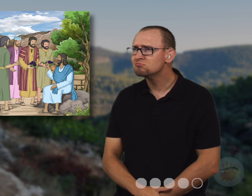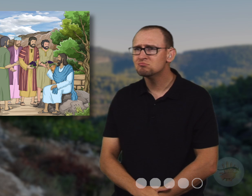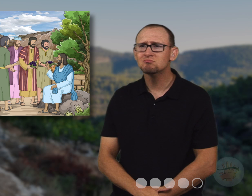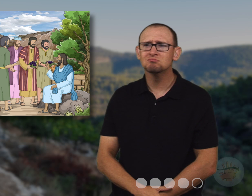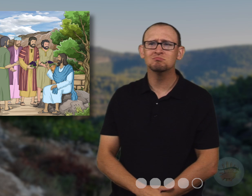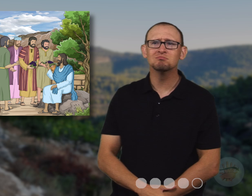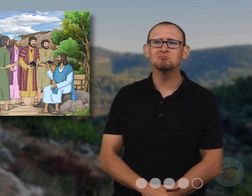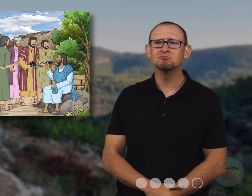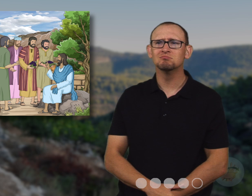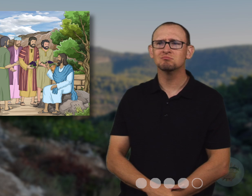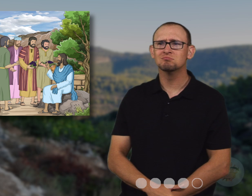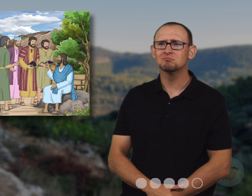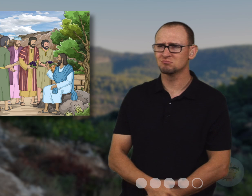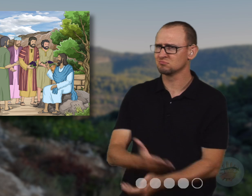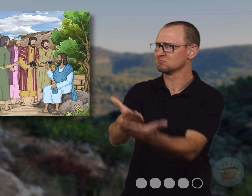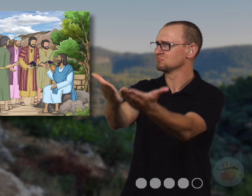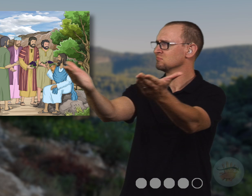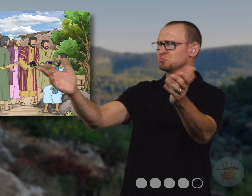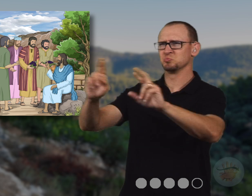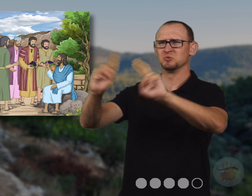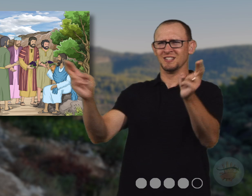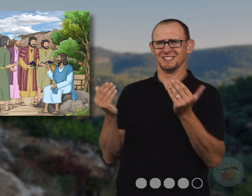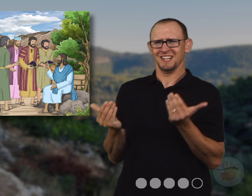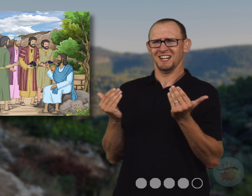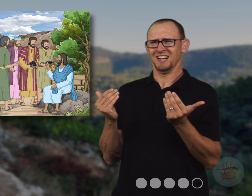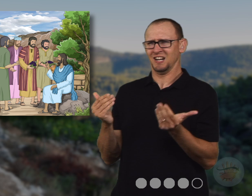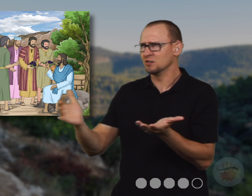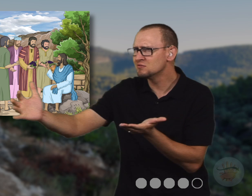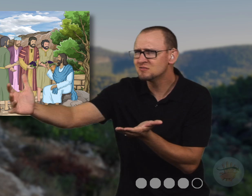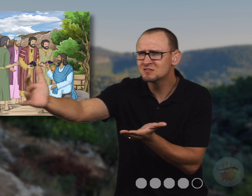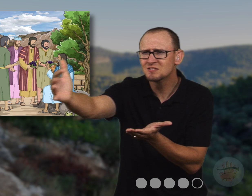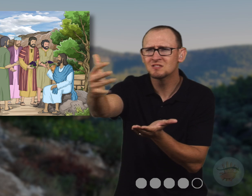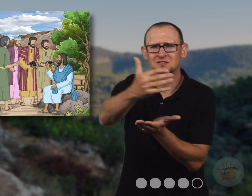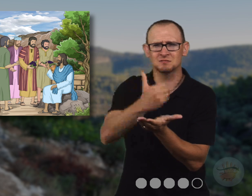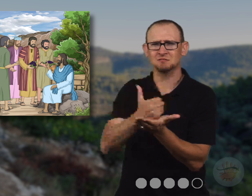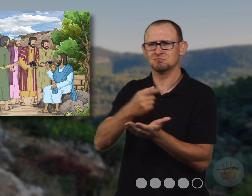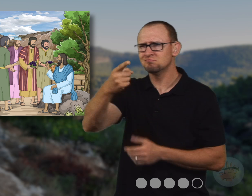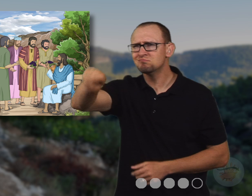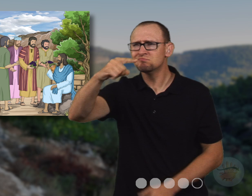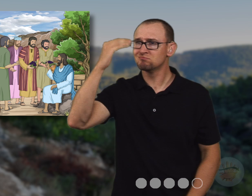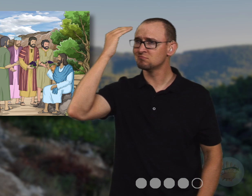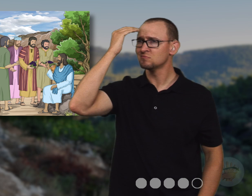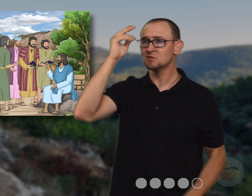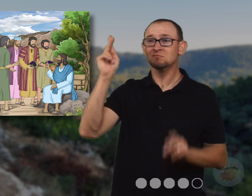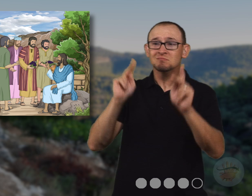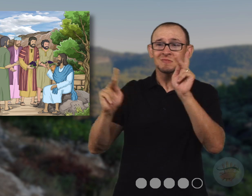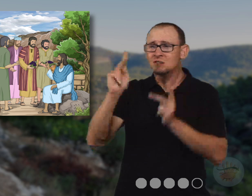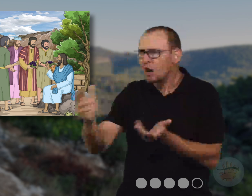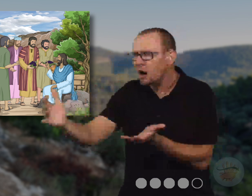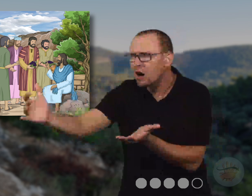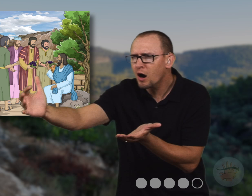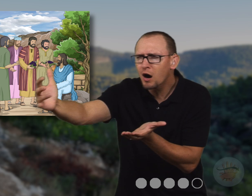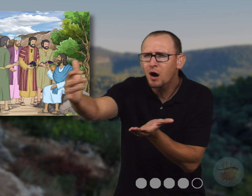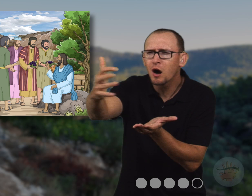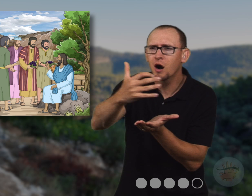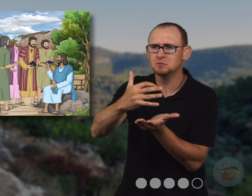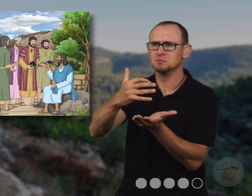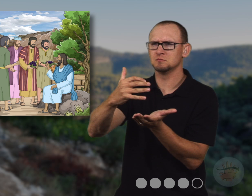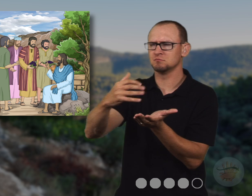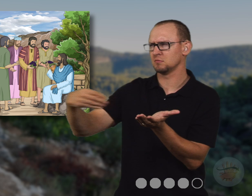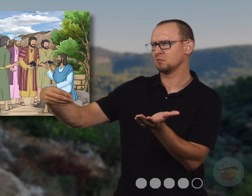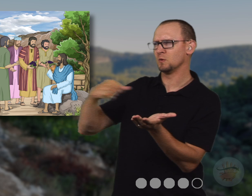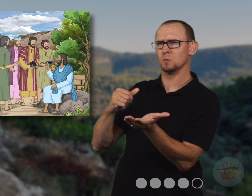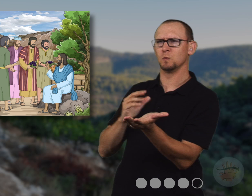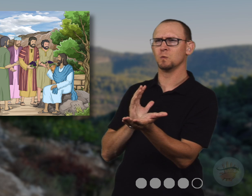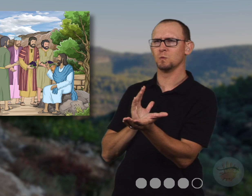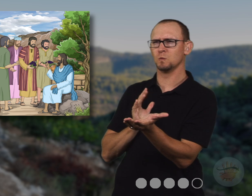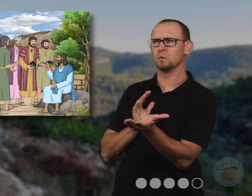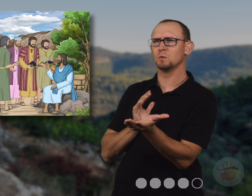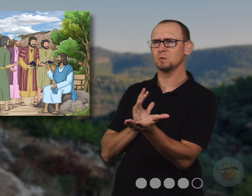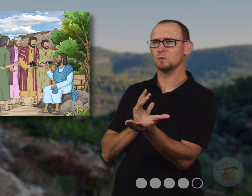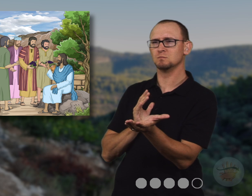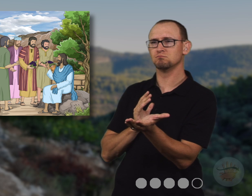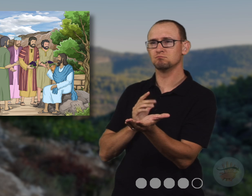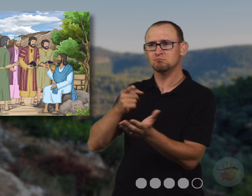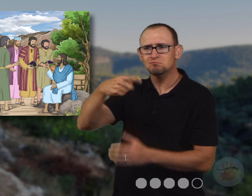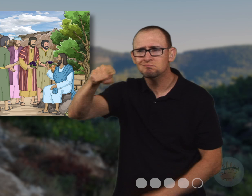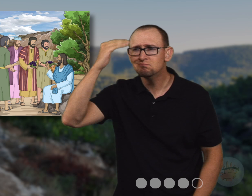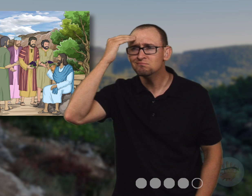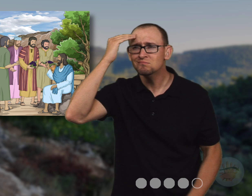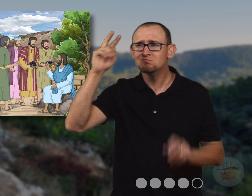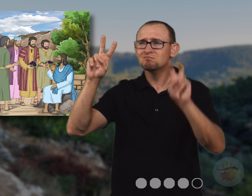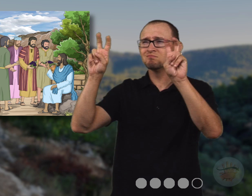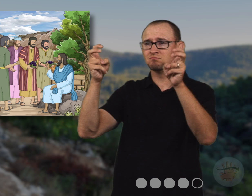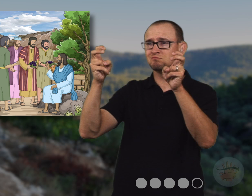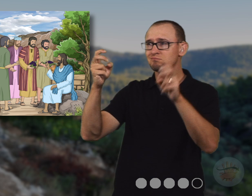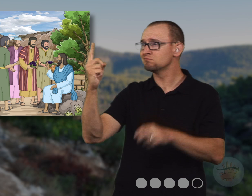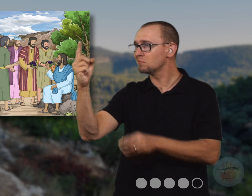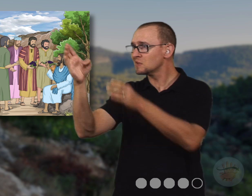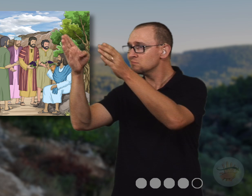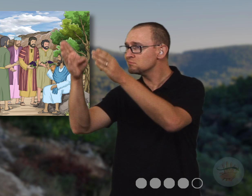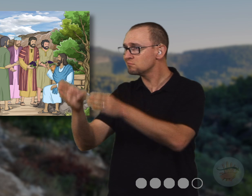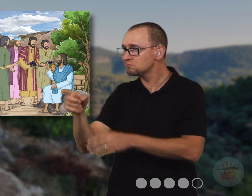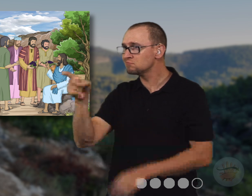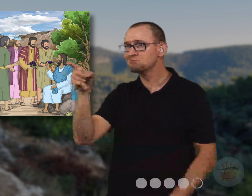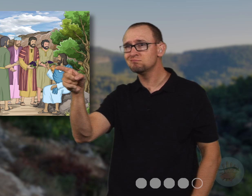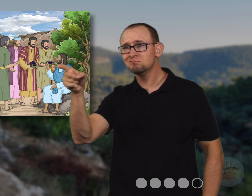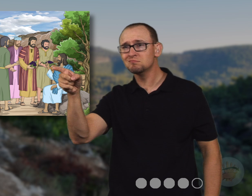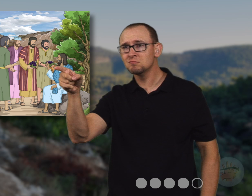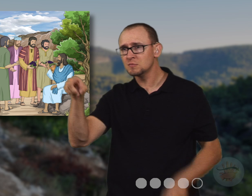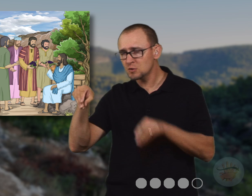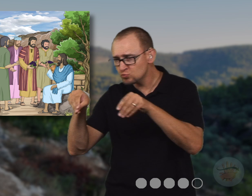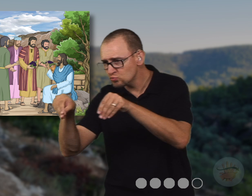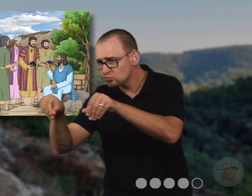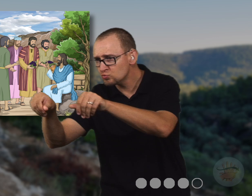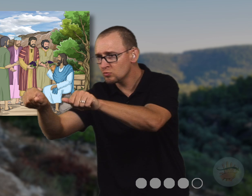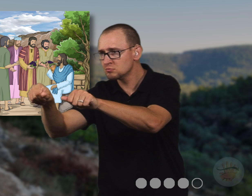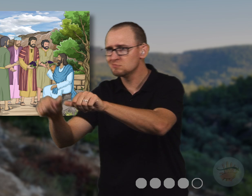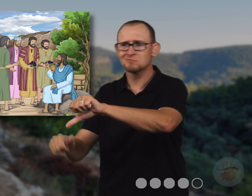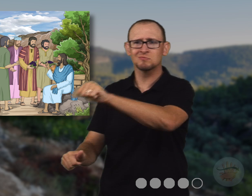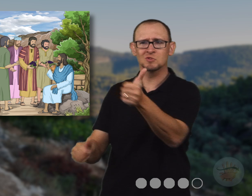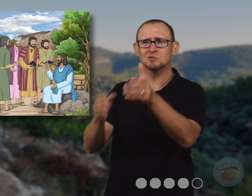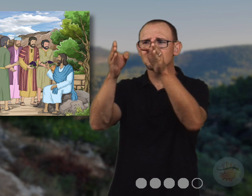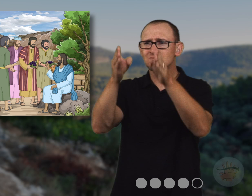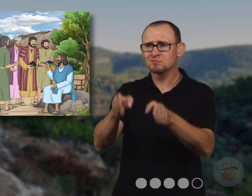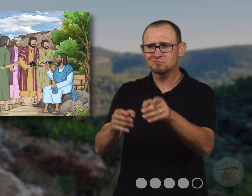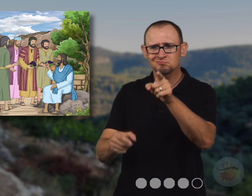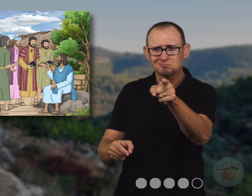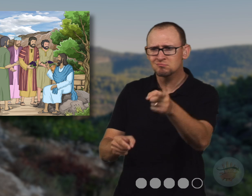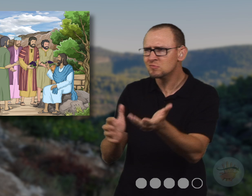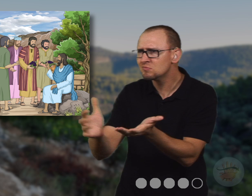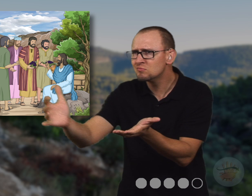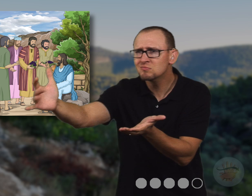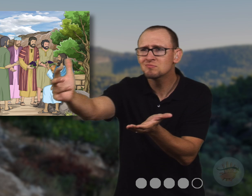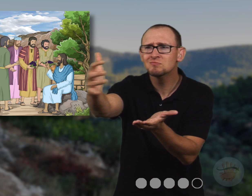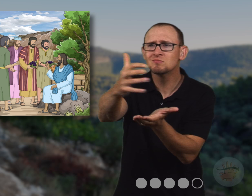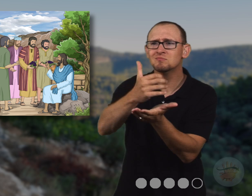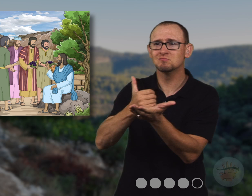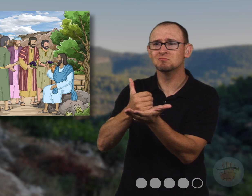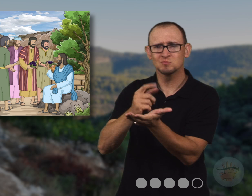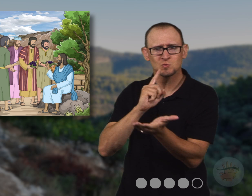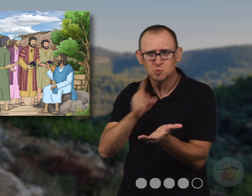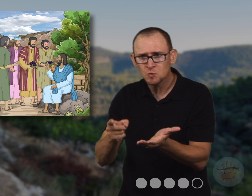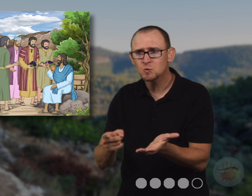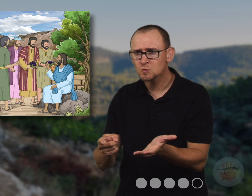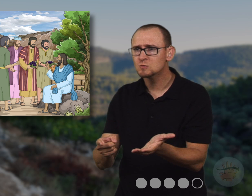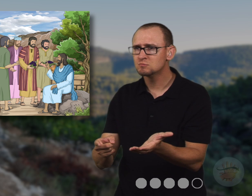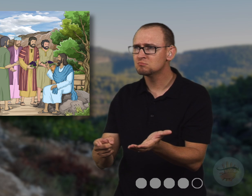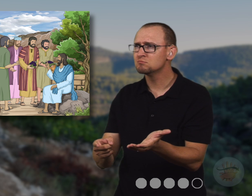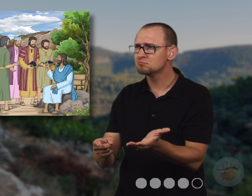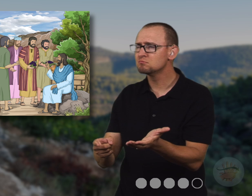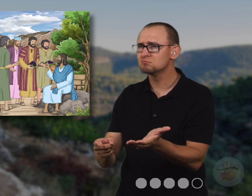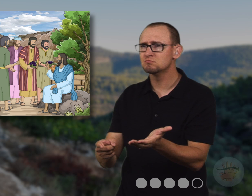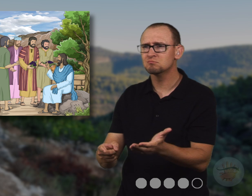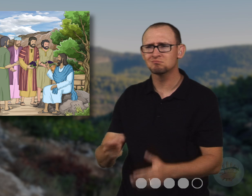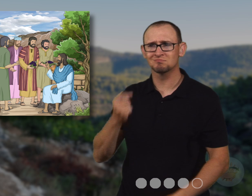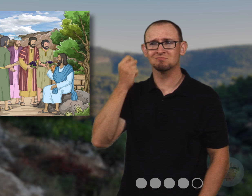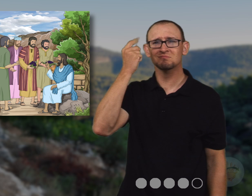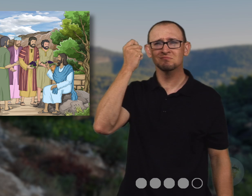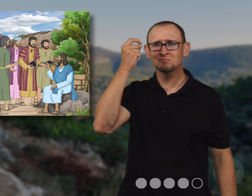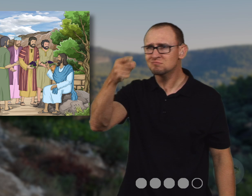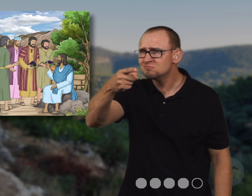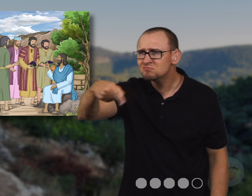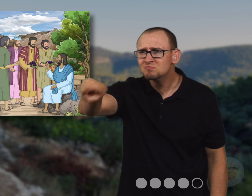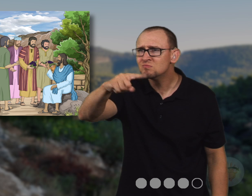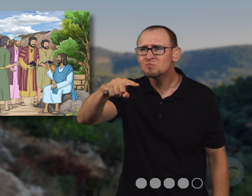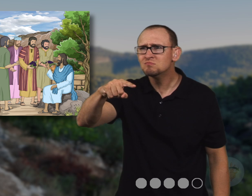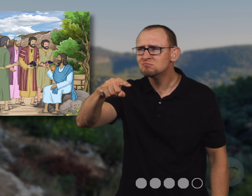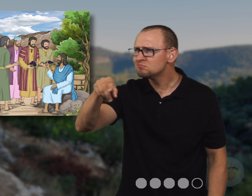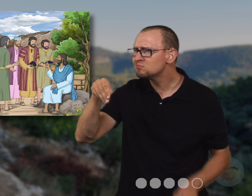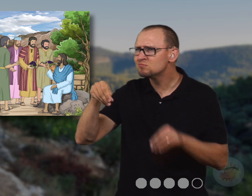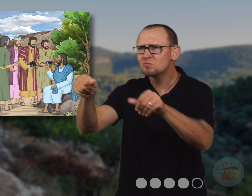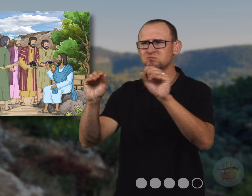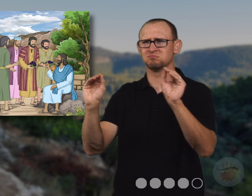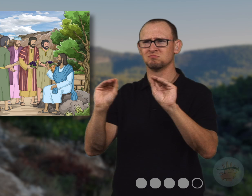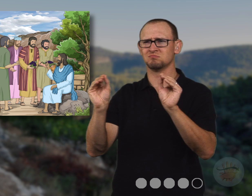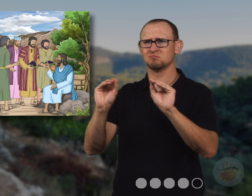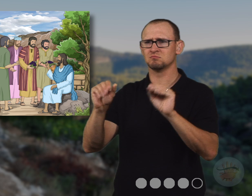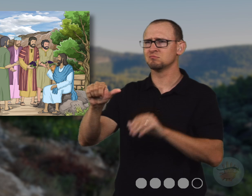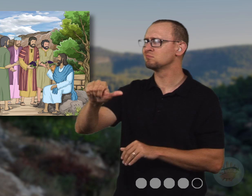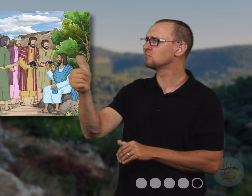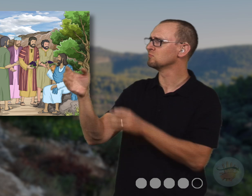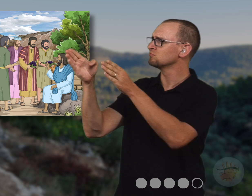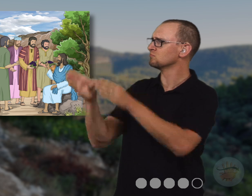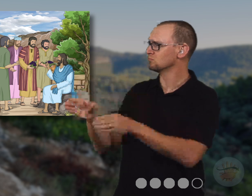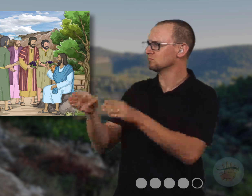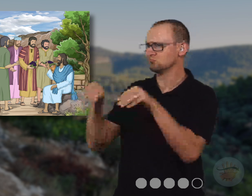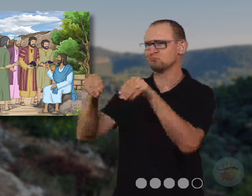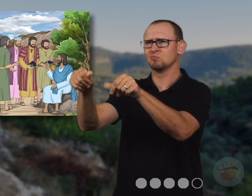Already the reaper draws his wages and gathers a crop for eternal life, so that the sower and the reaper may rejoice together.